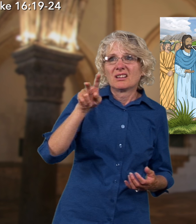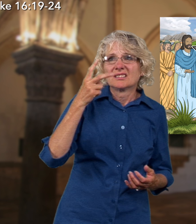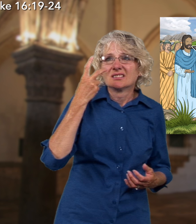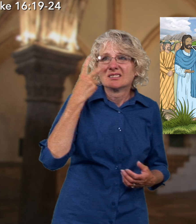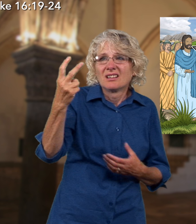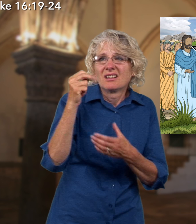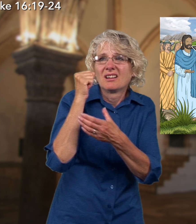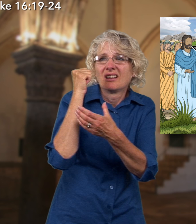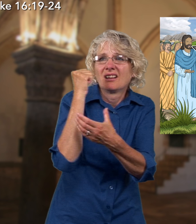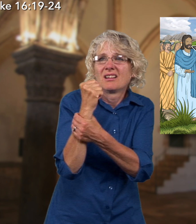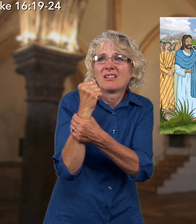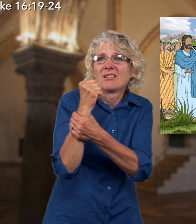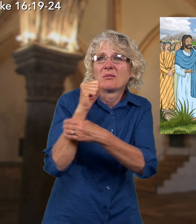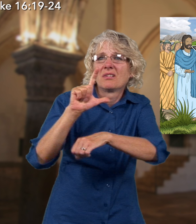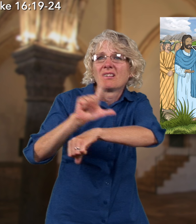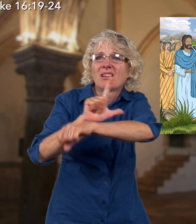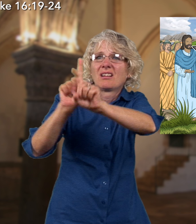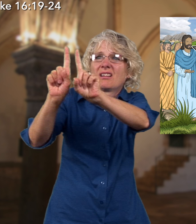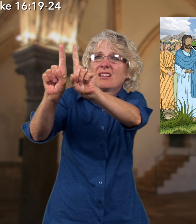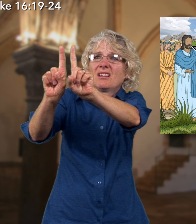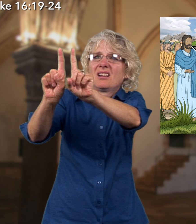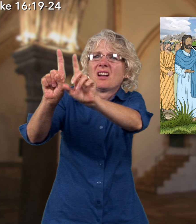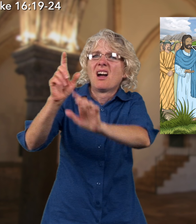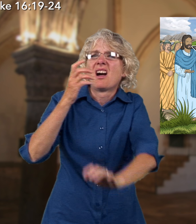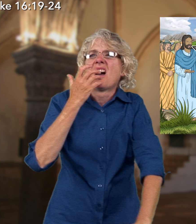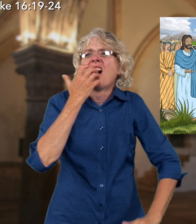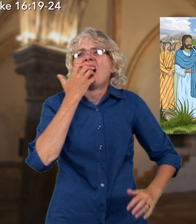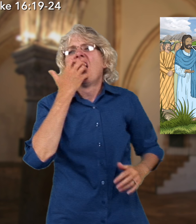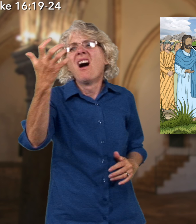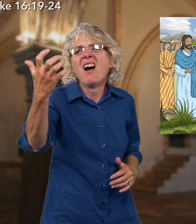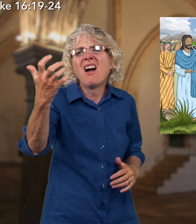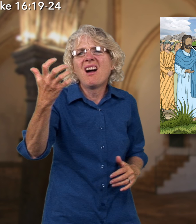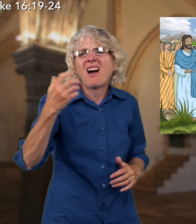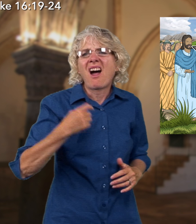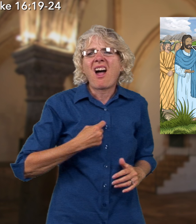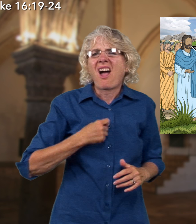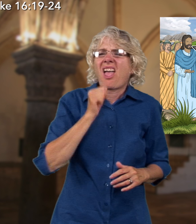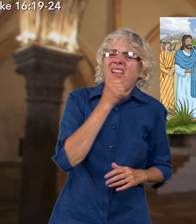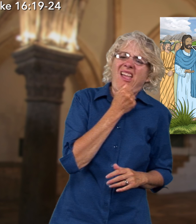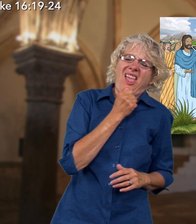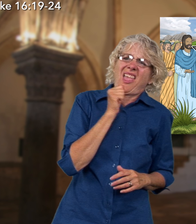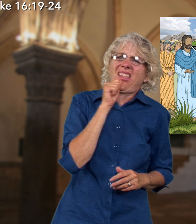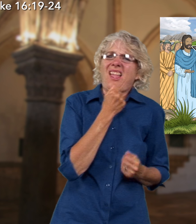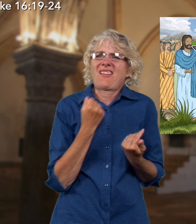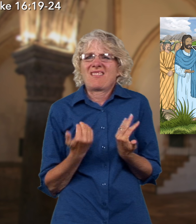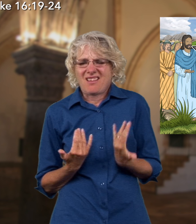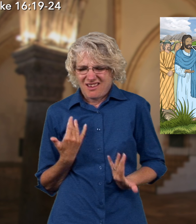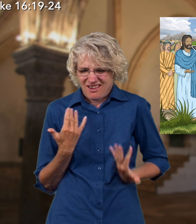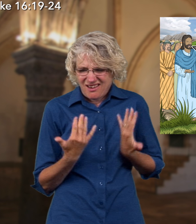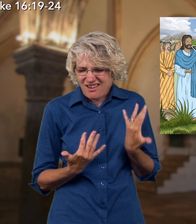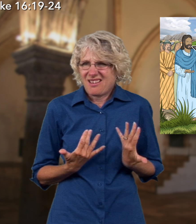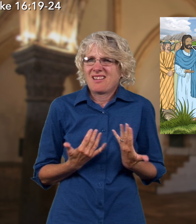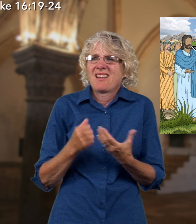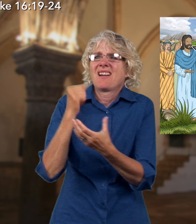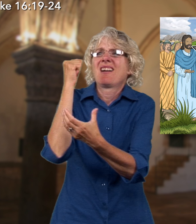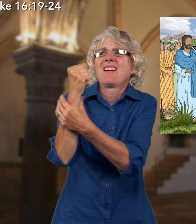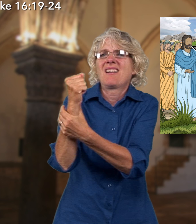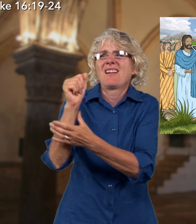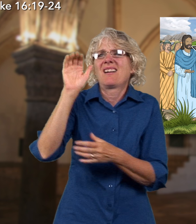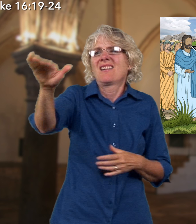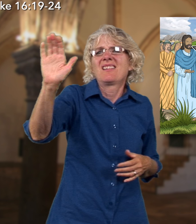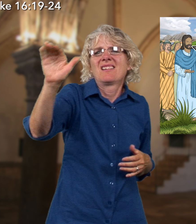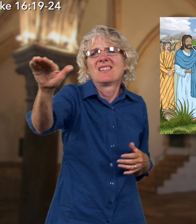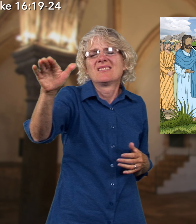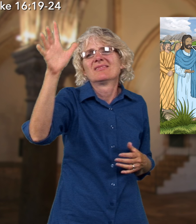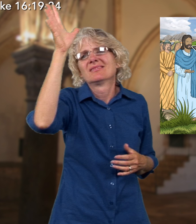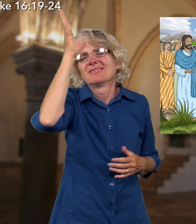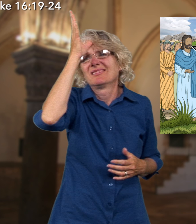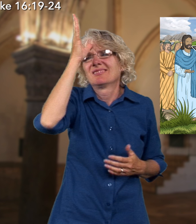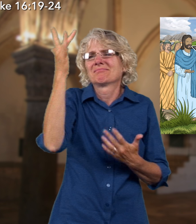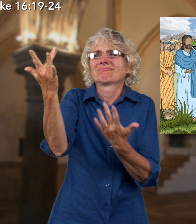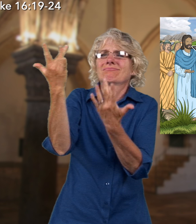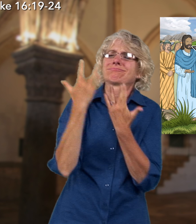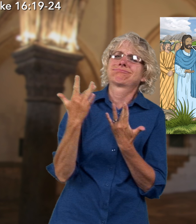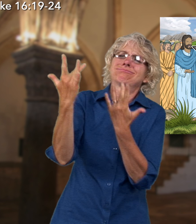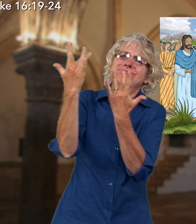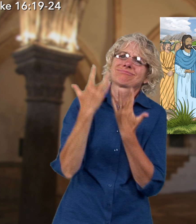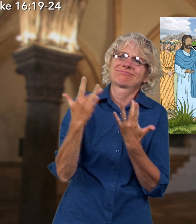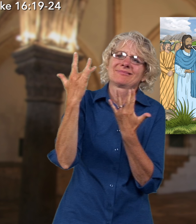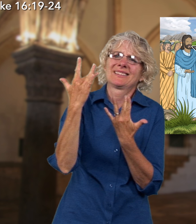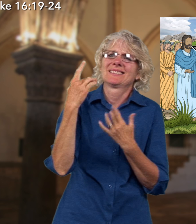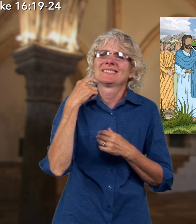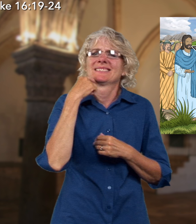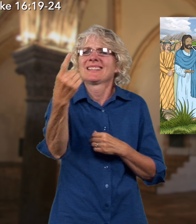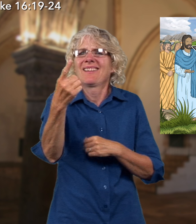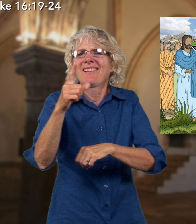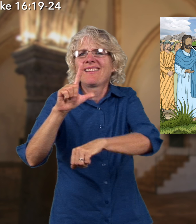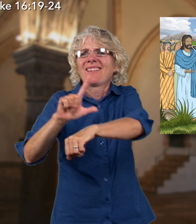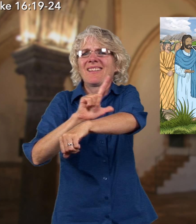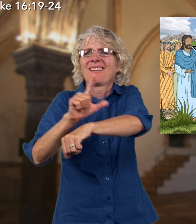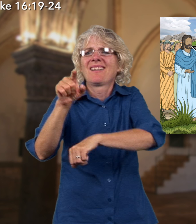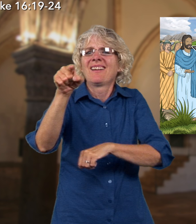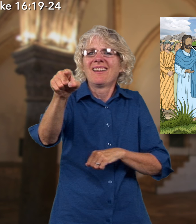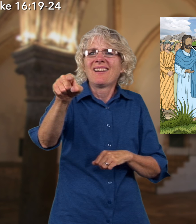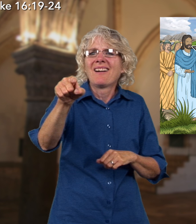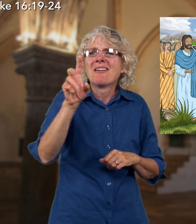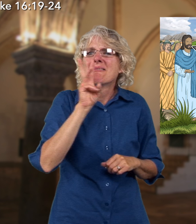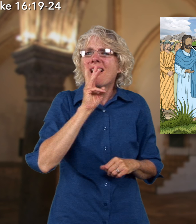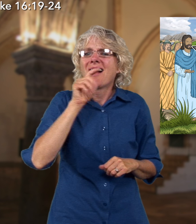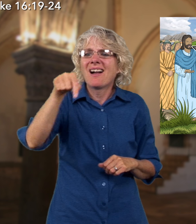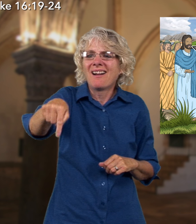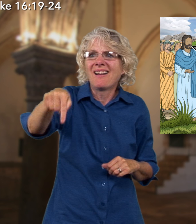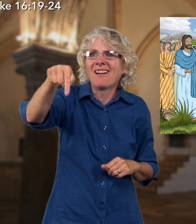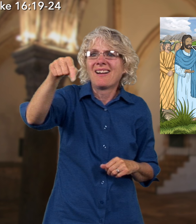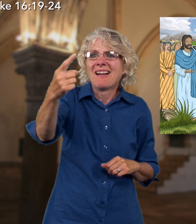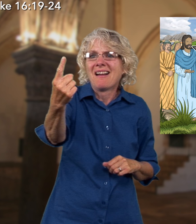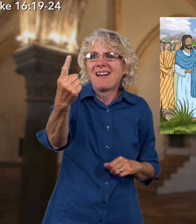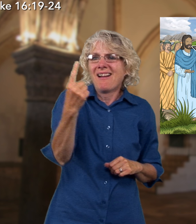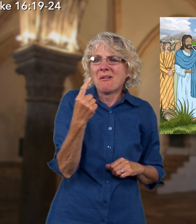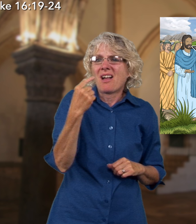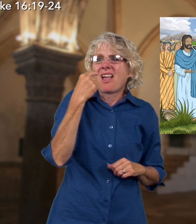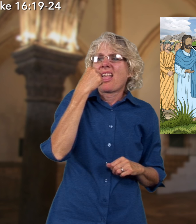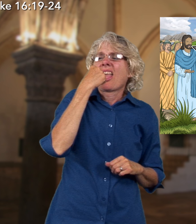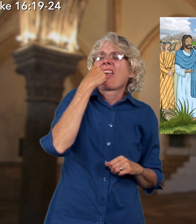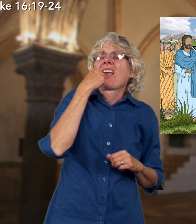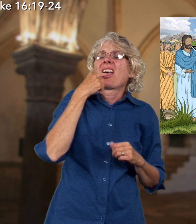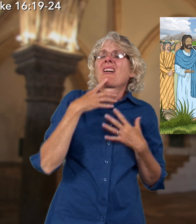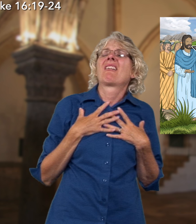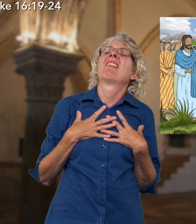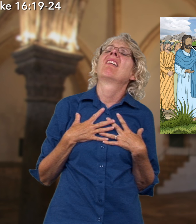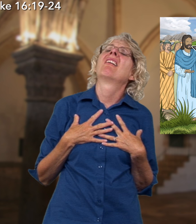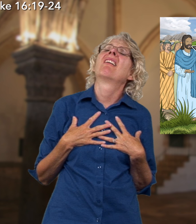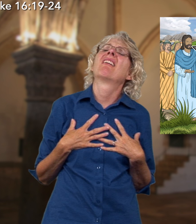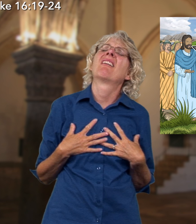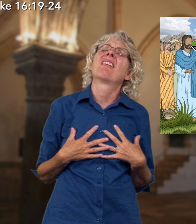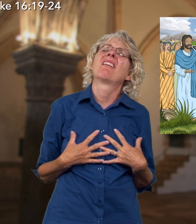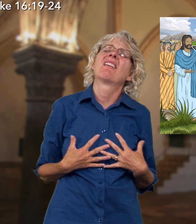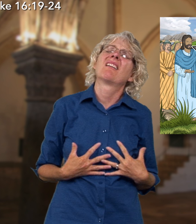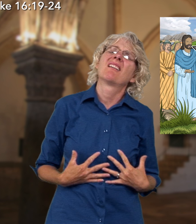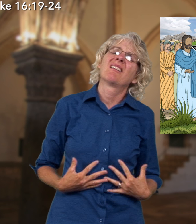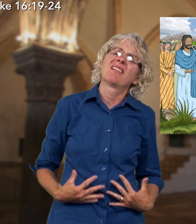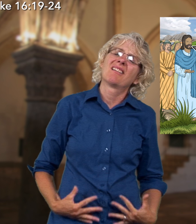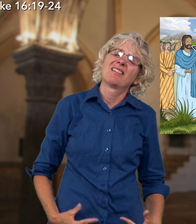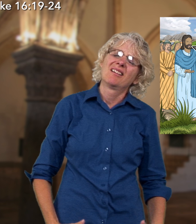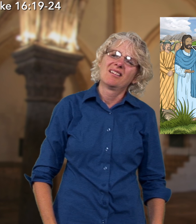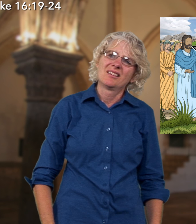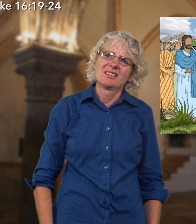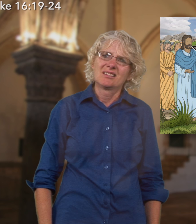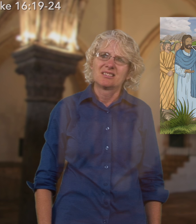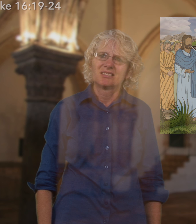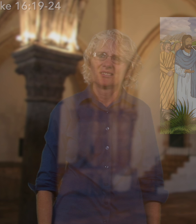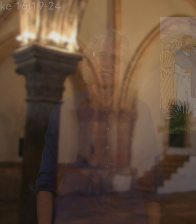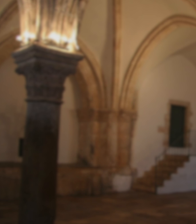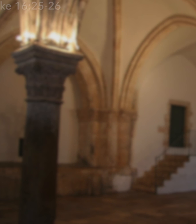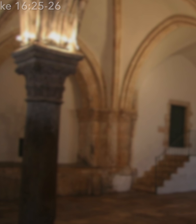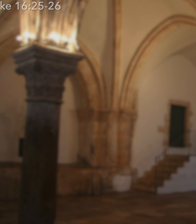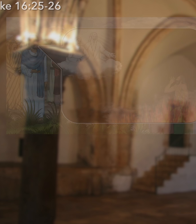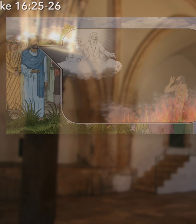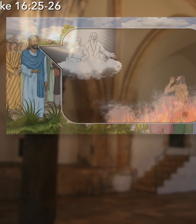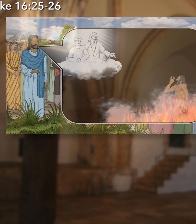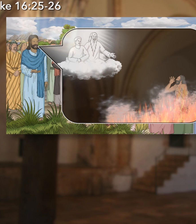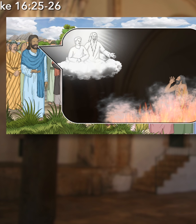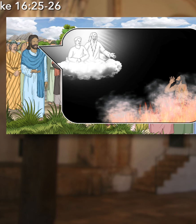So he cried out, ‘Father Abraham, have mercy on me and send Lazarus to dip the tip of his finger in water and cool my tongue.